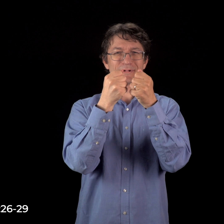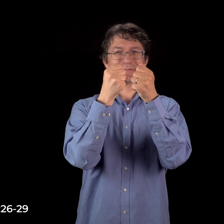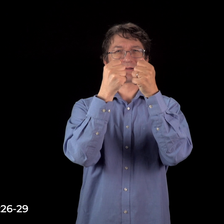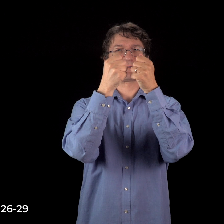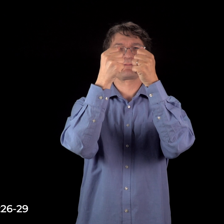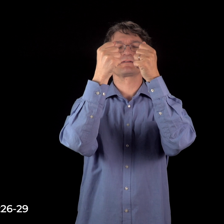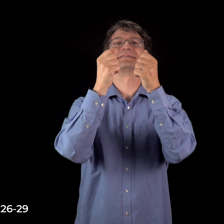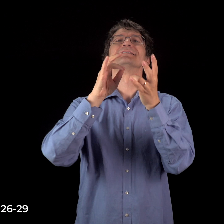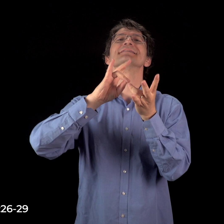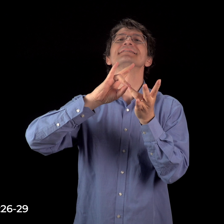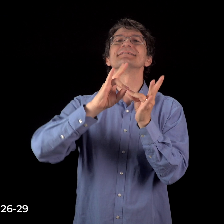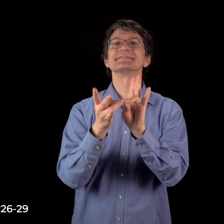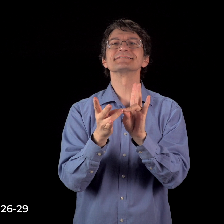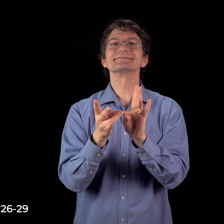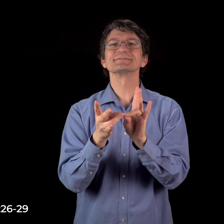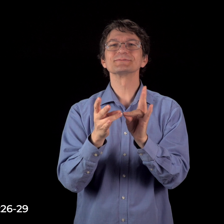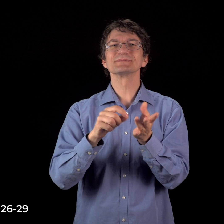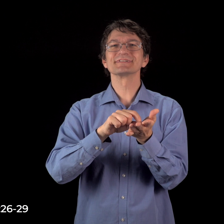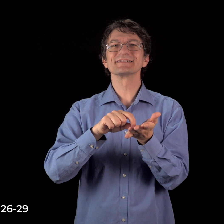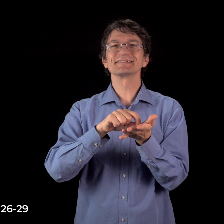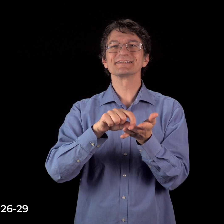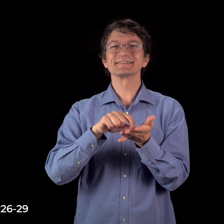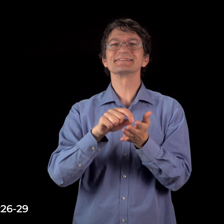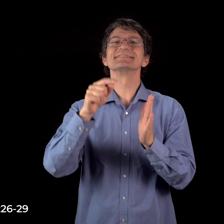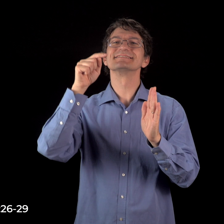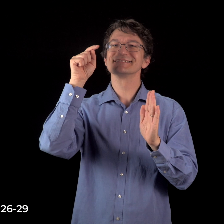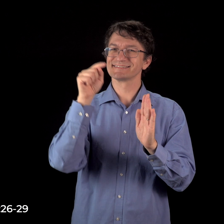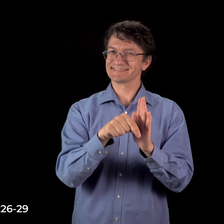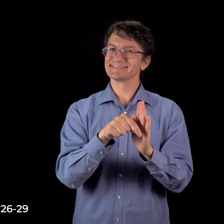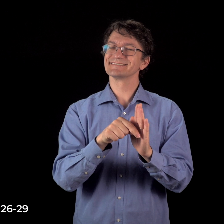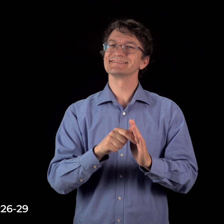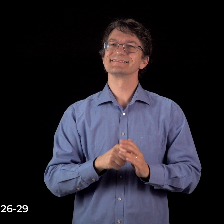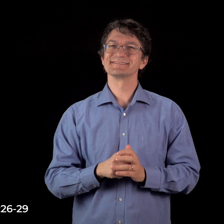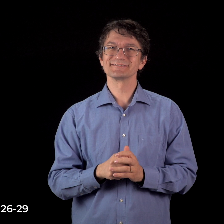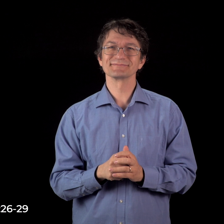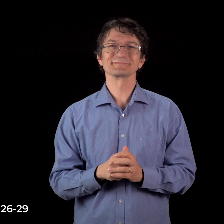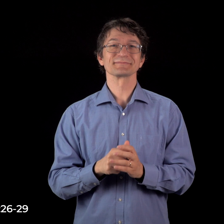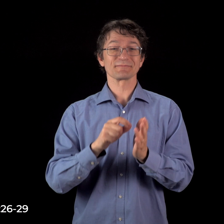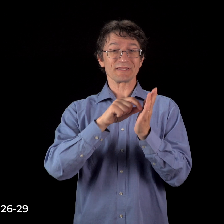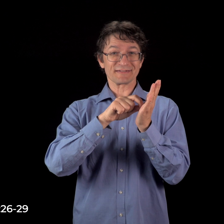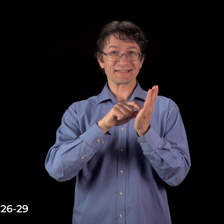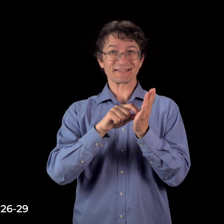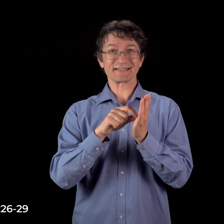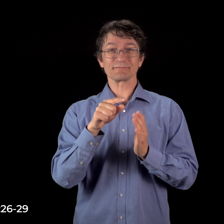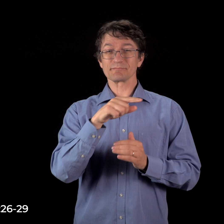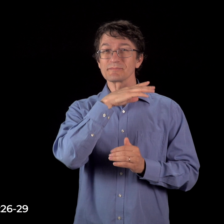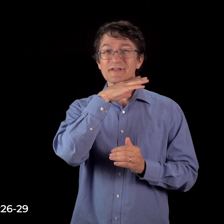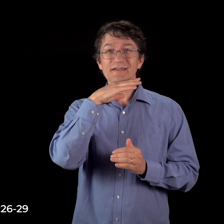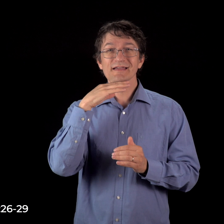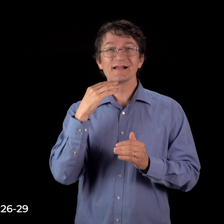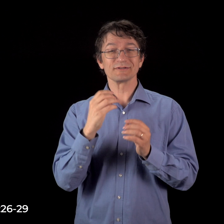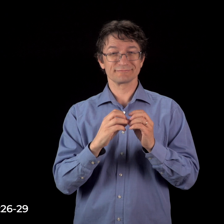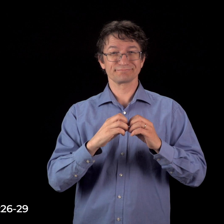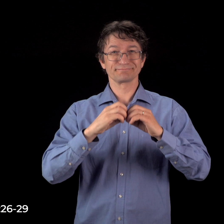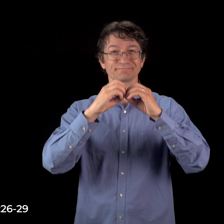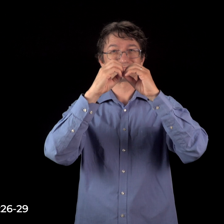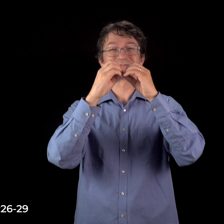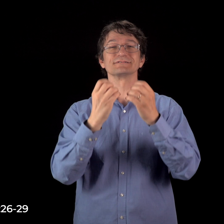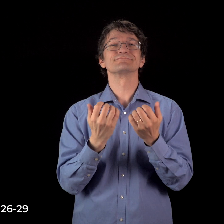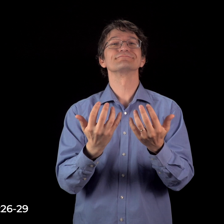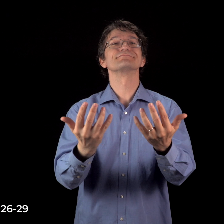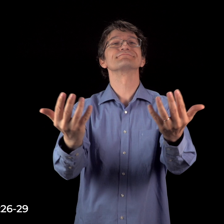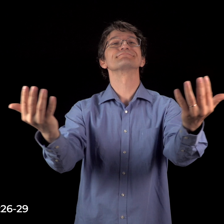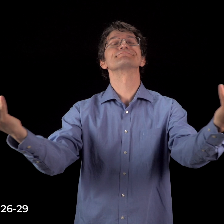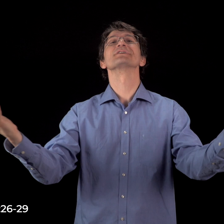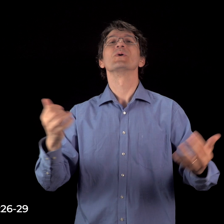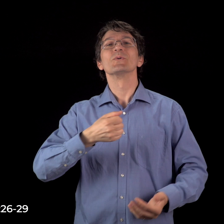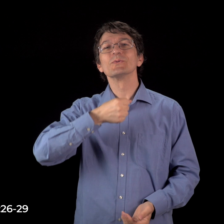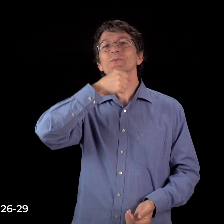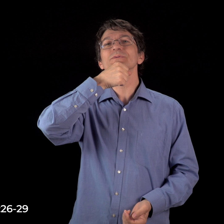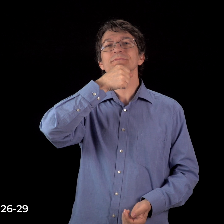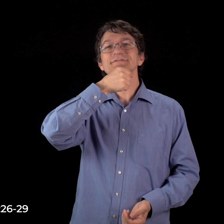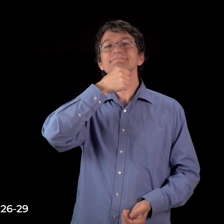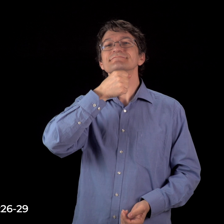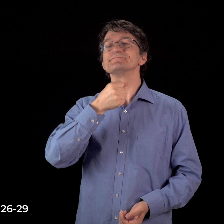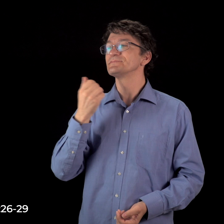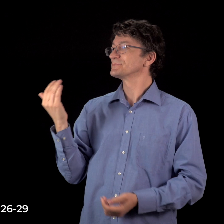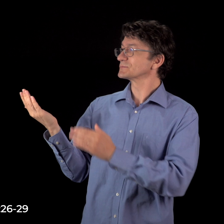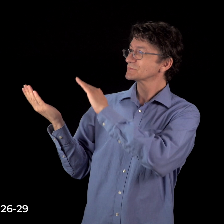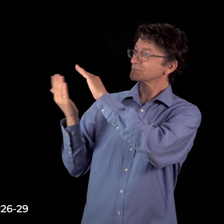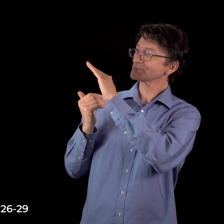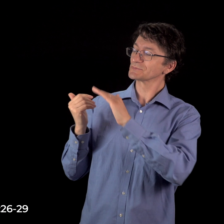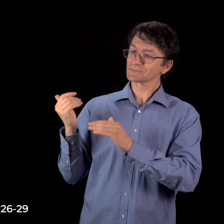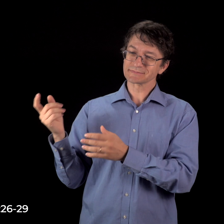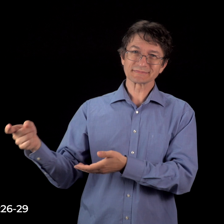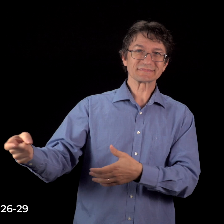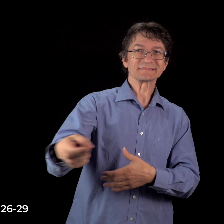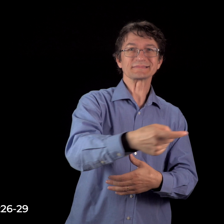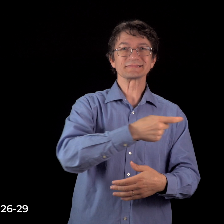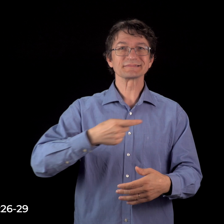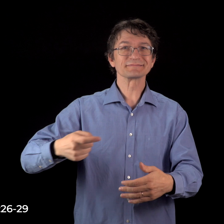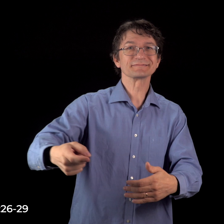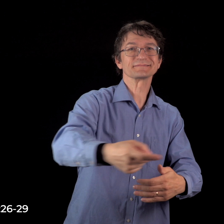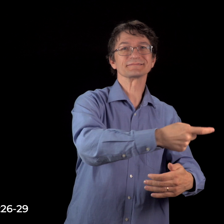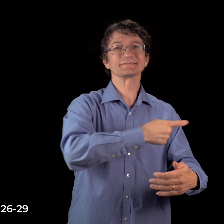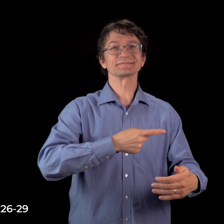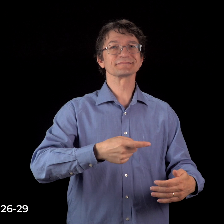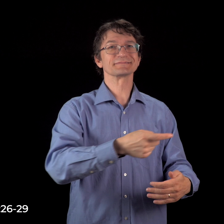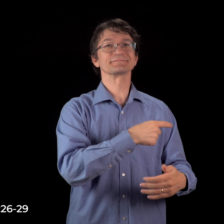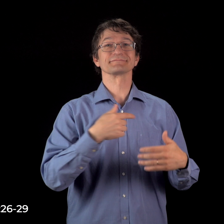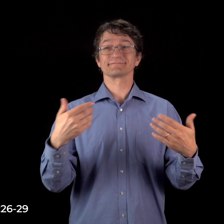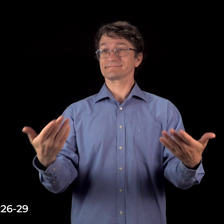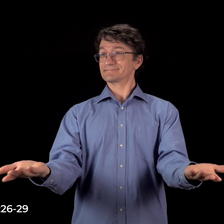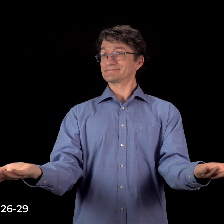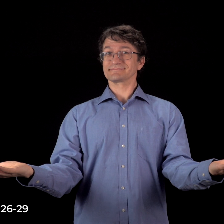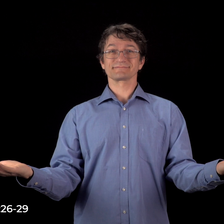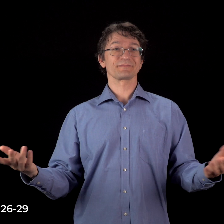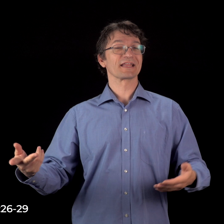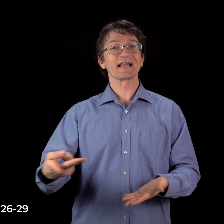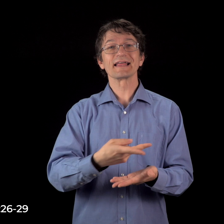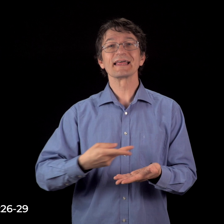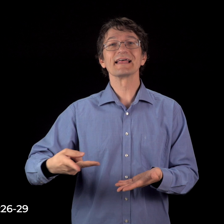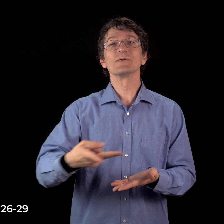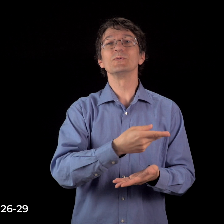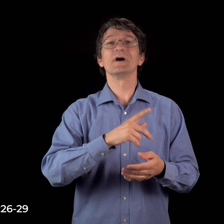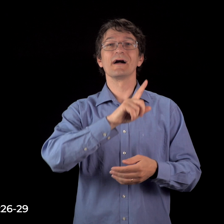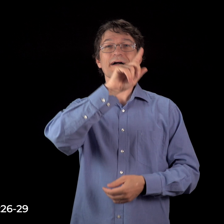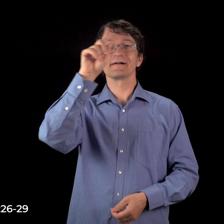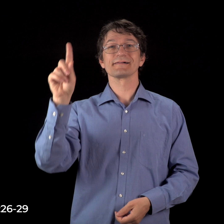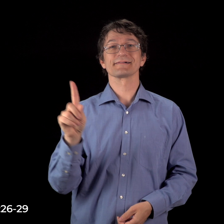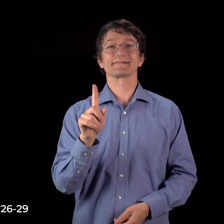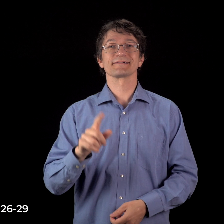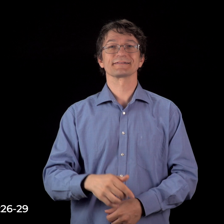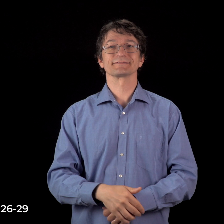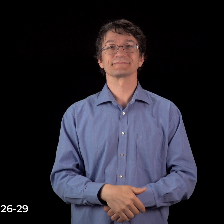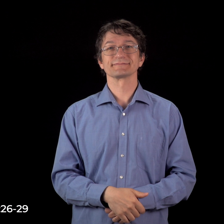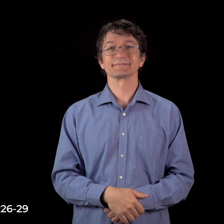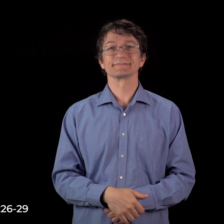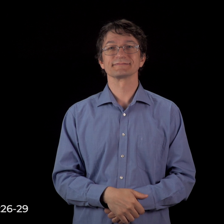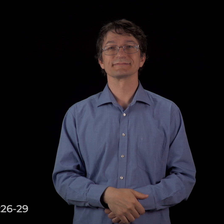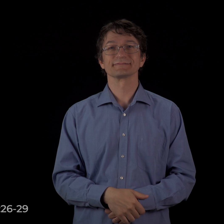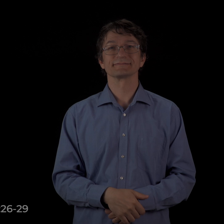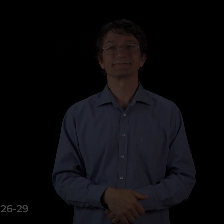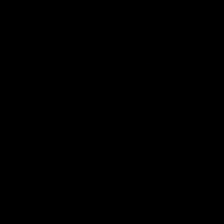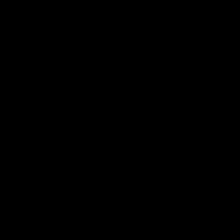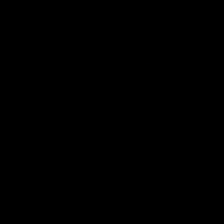And as soon as the grain is ripe, he swings the sickle, because the harvest has come.”